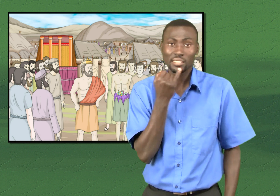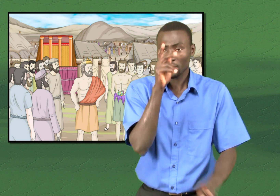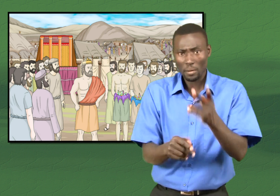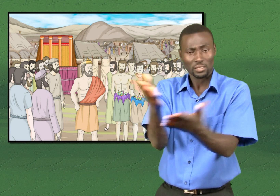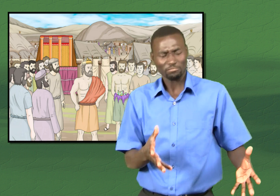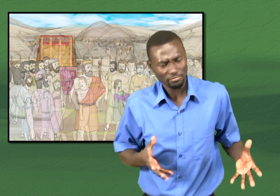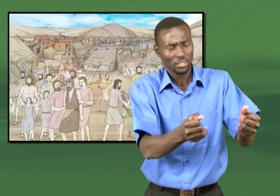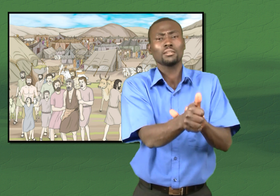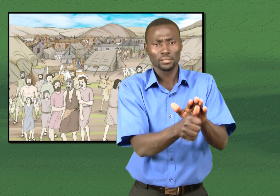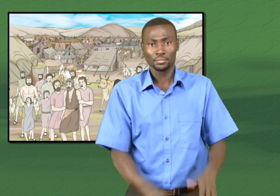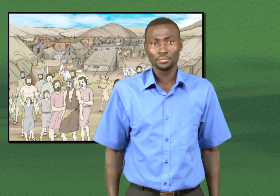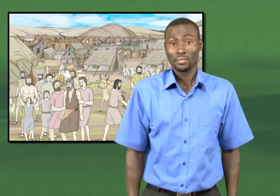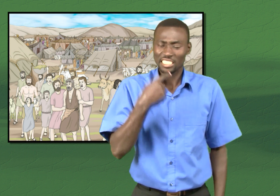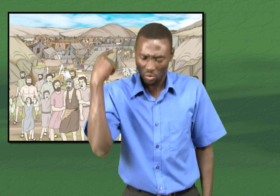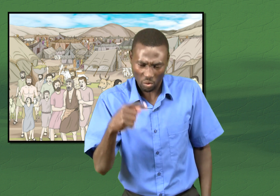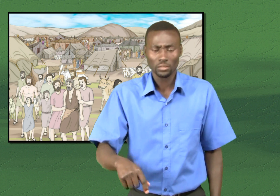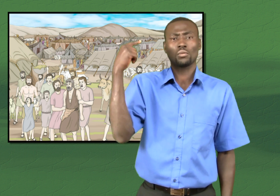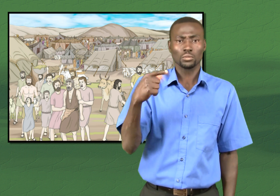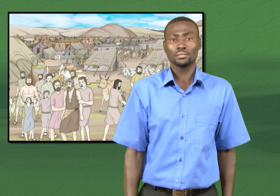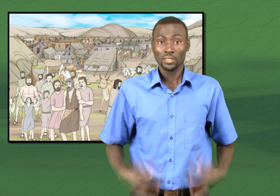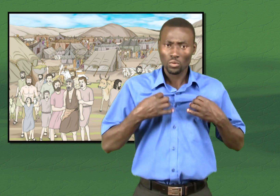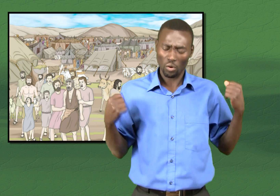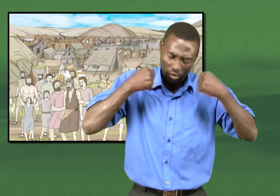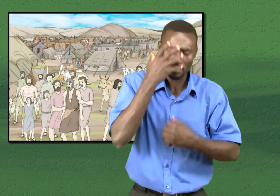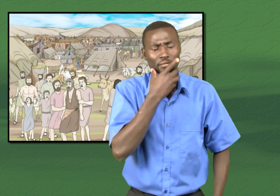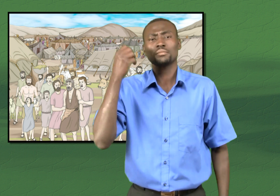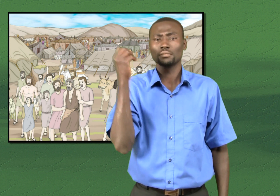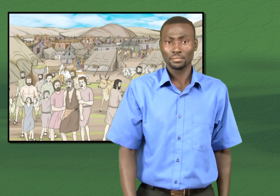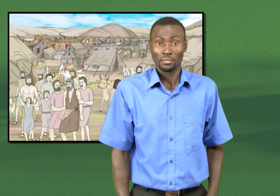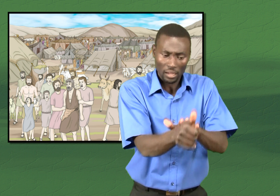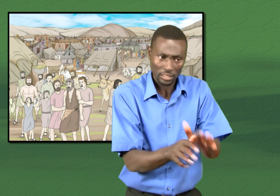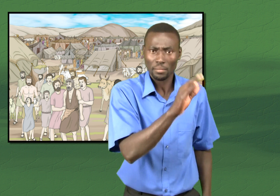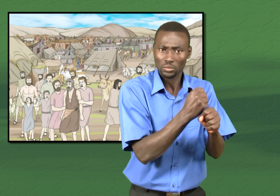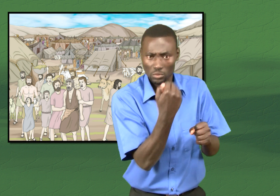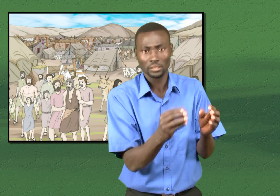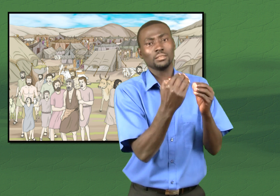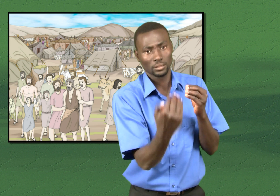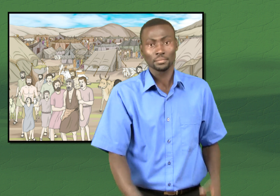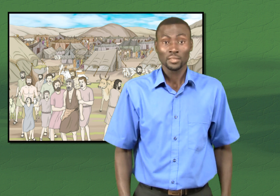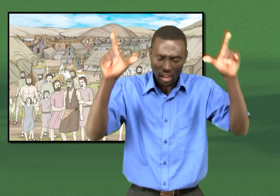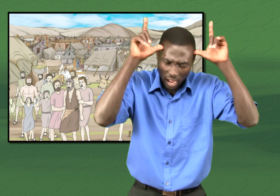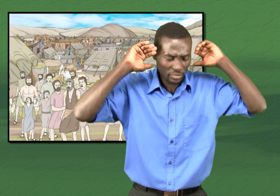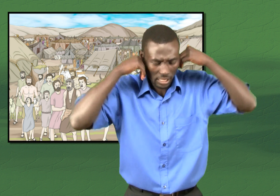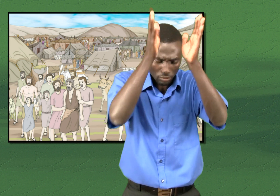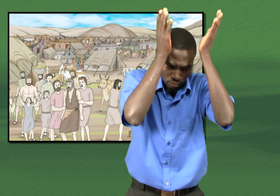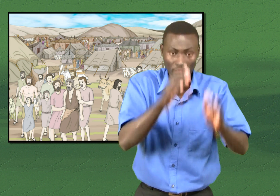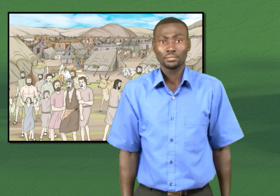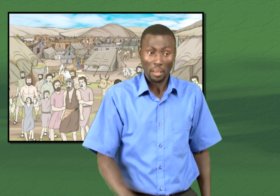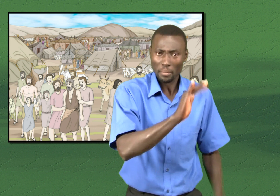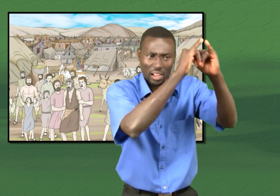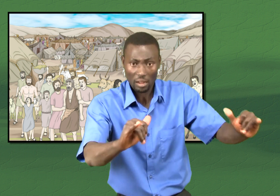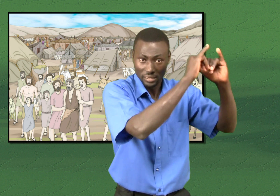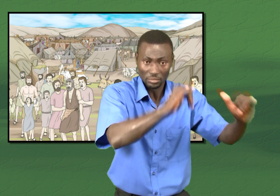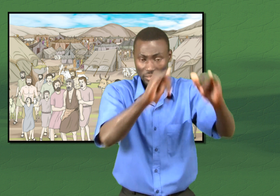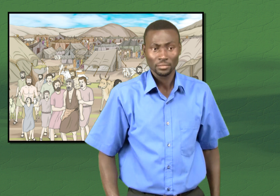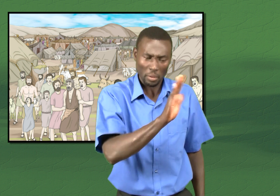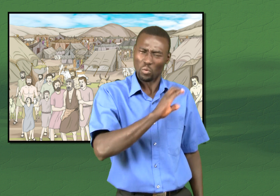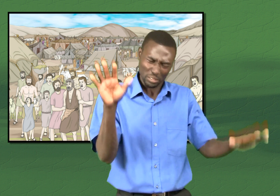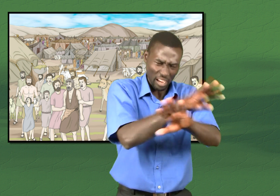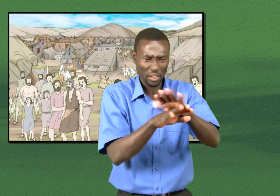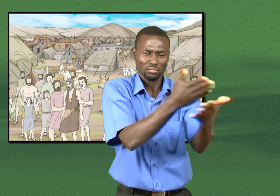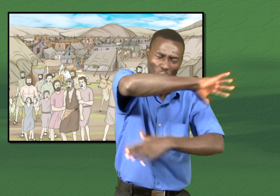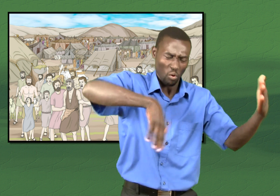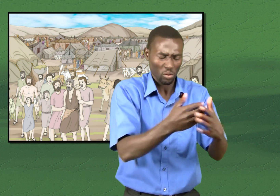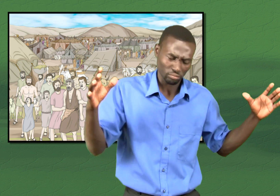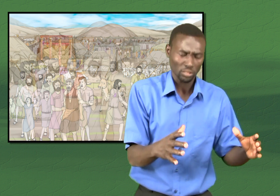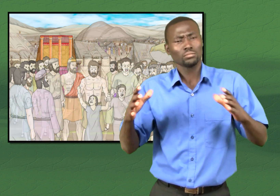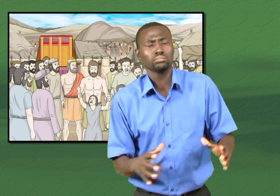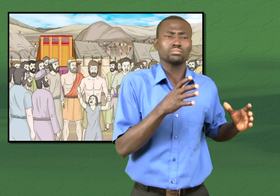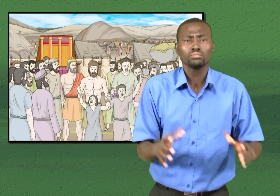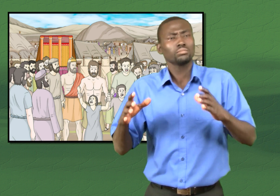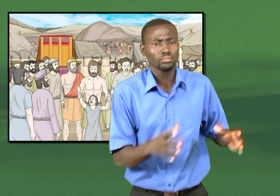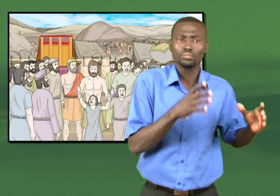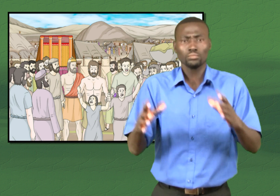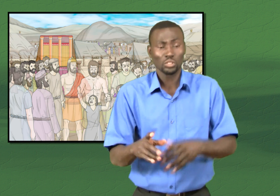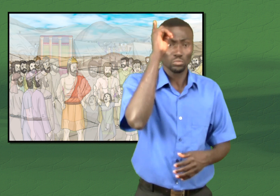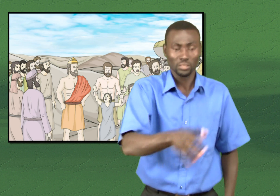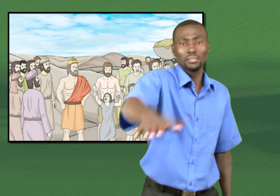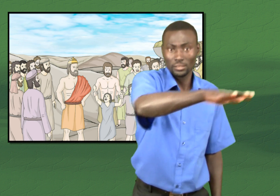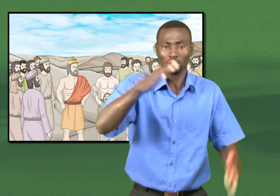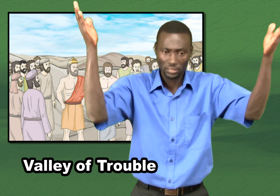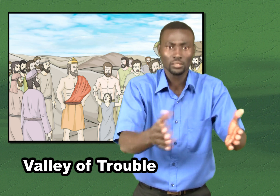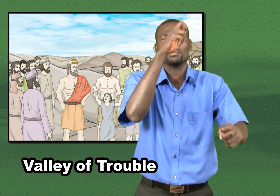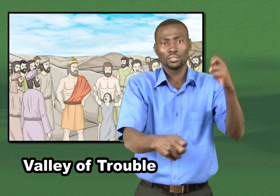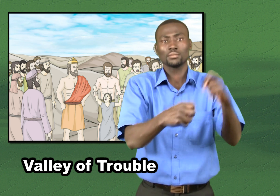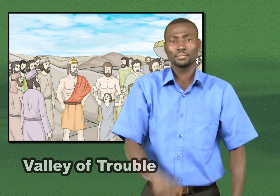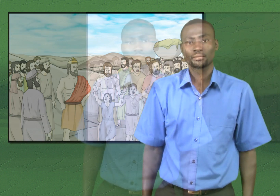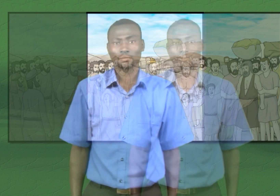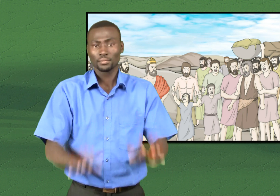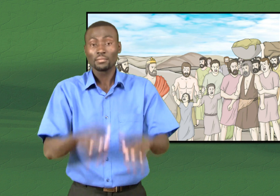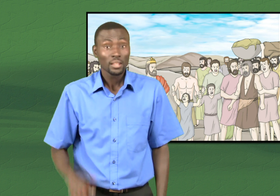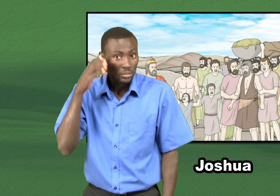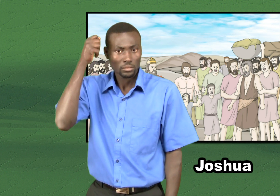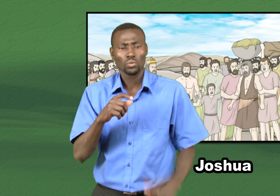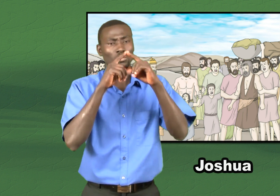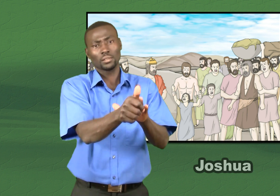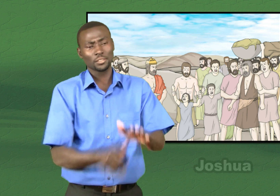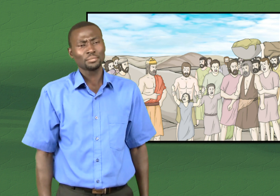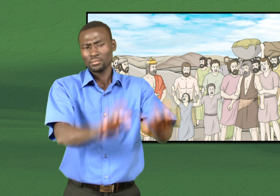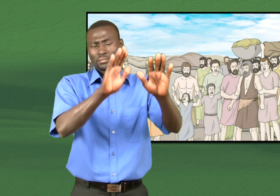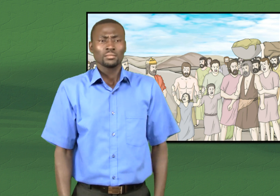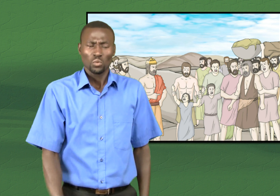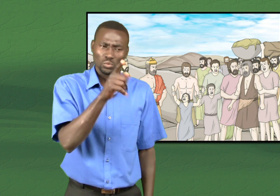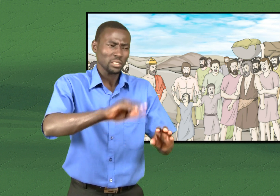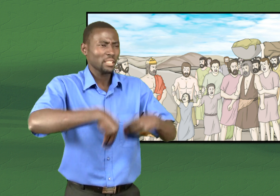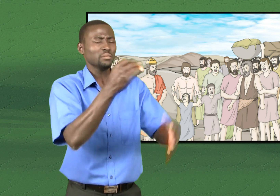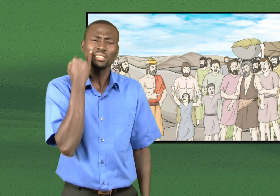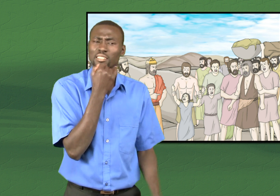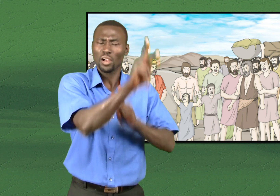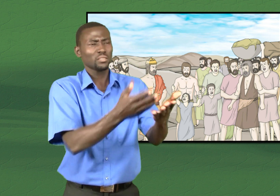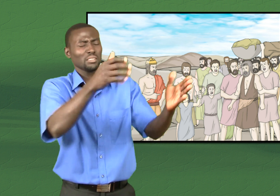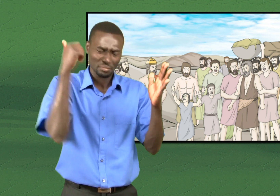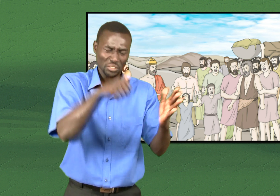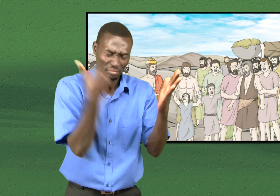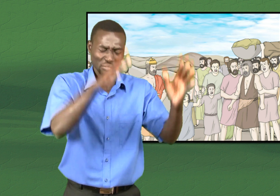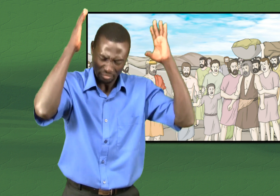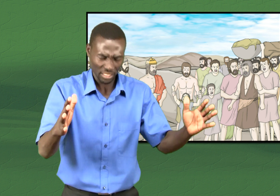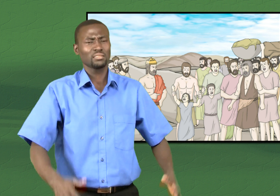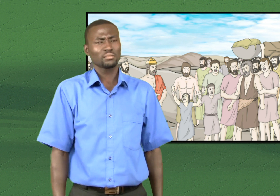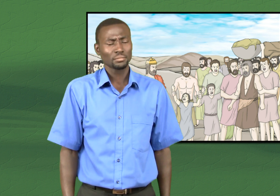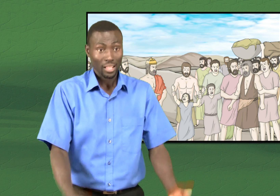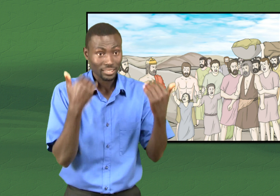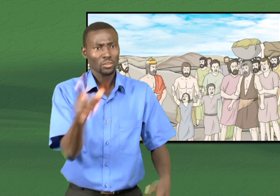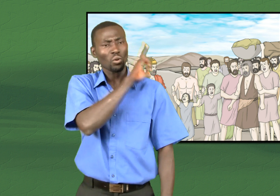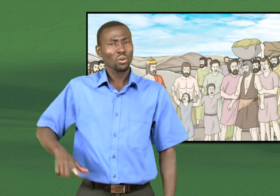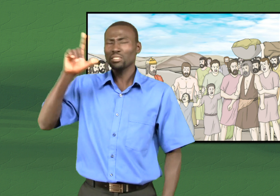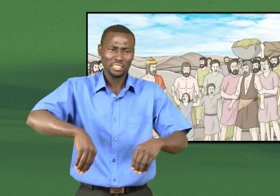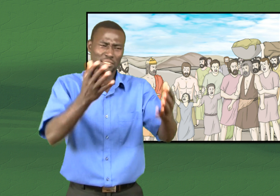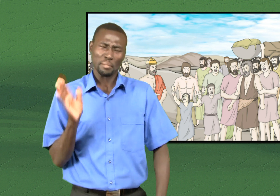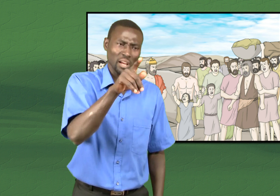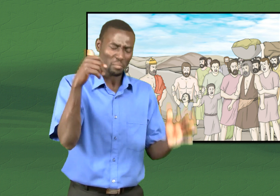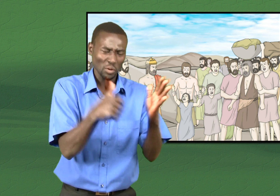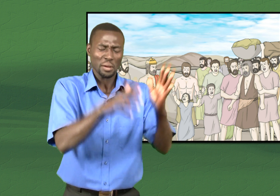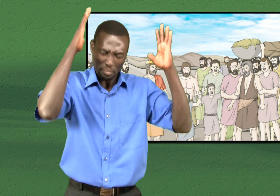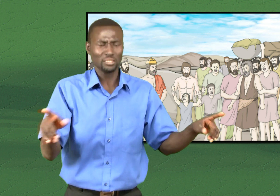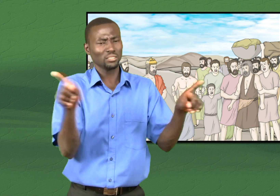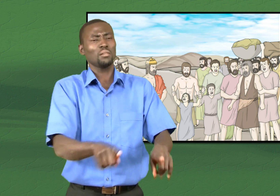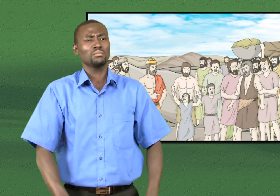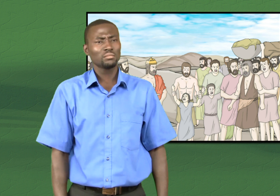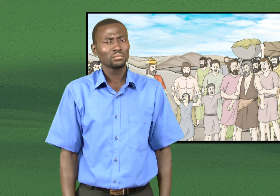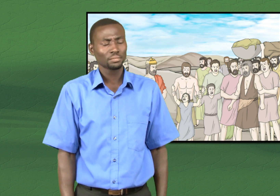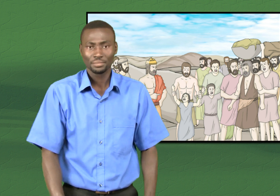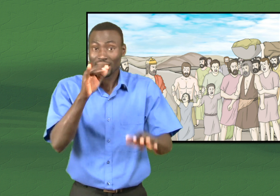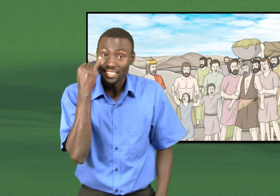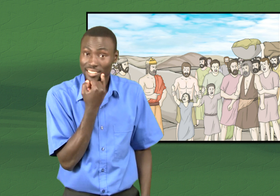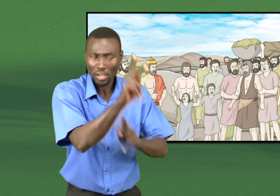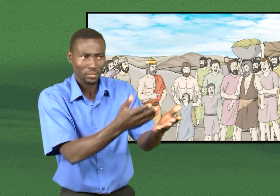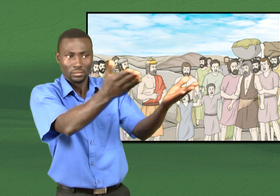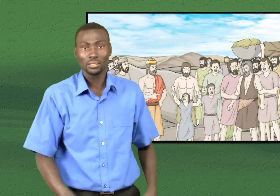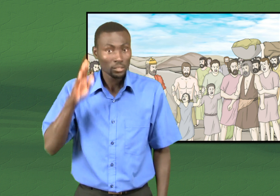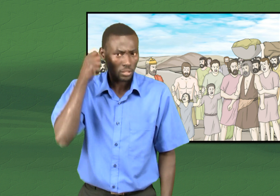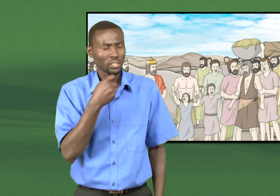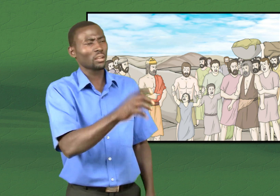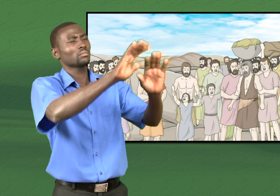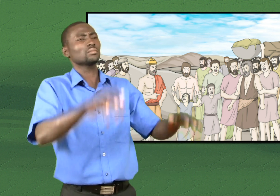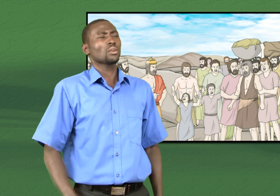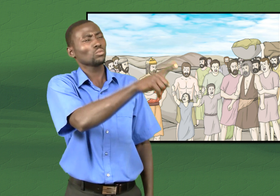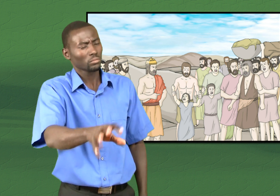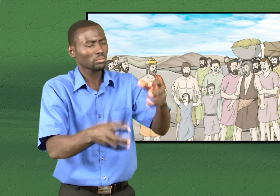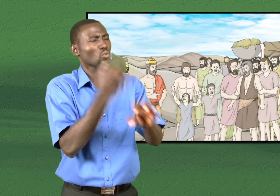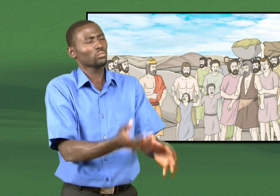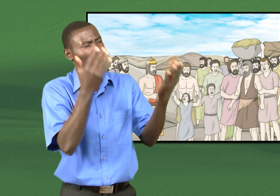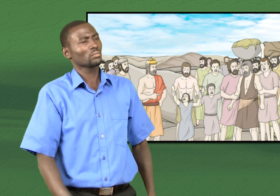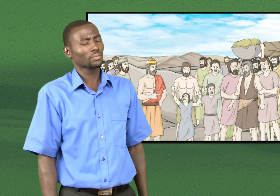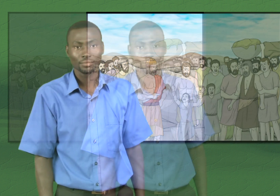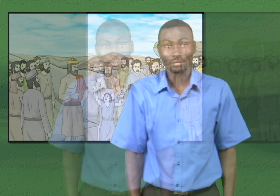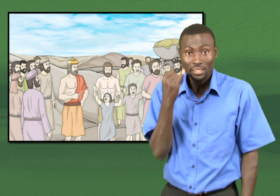Then Joshua, together with all Israel, took Achan son of Zerah, the silver, the cloak, the bar of gold, his sons and daughters, his oxen and donkeys and sheep, his tent, and everything else he owned, and brought them to the Valley of Achor.